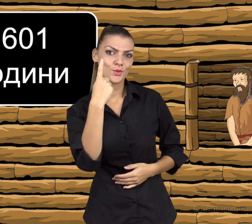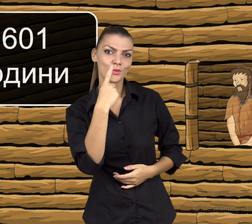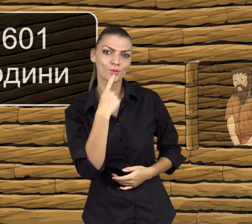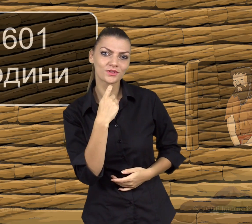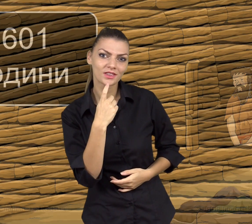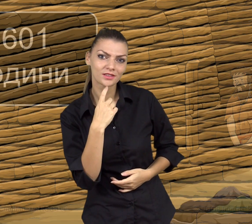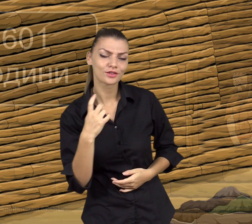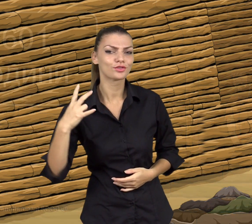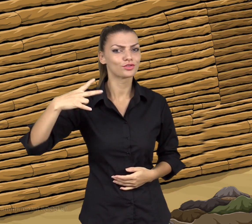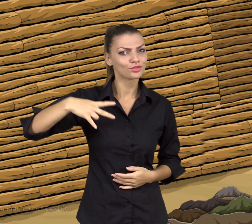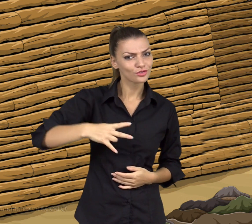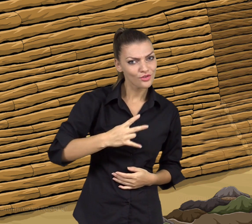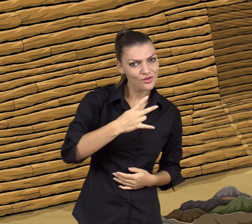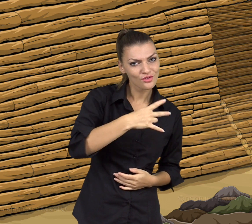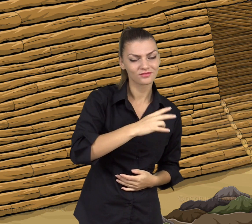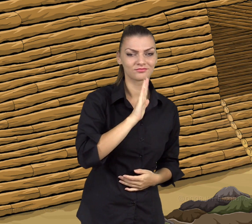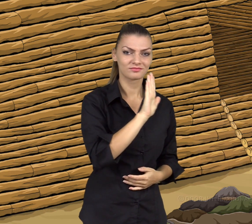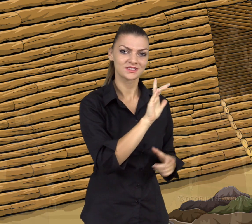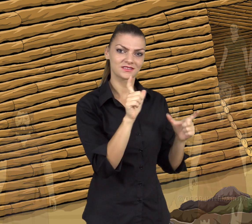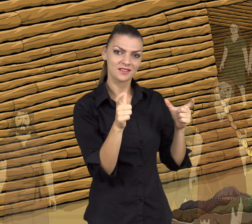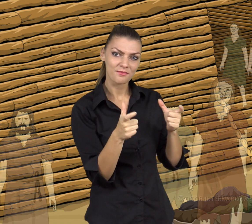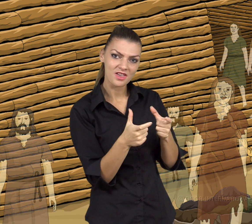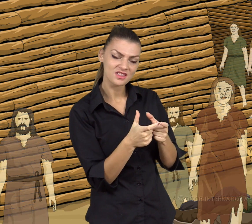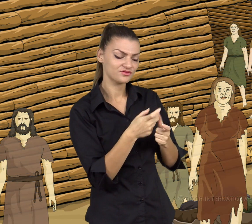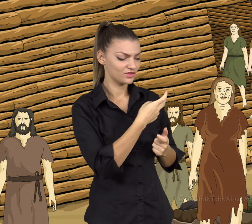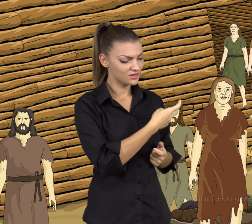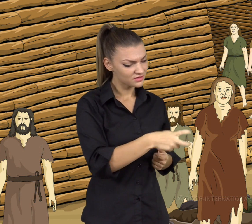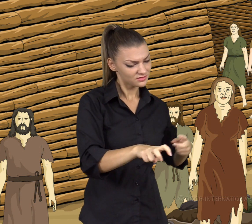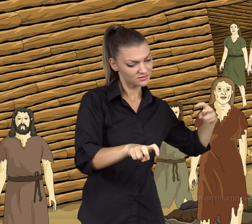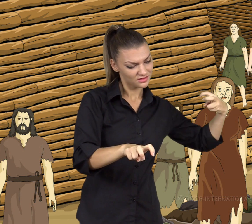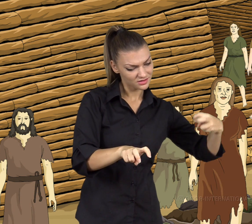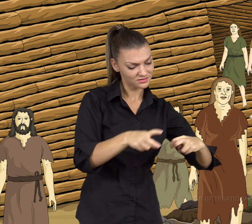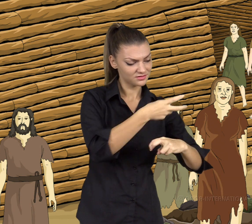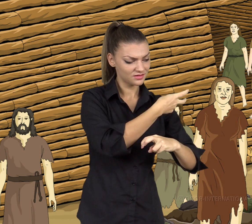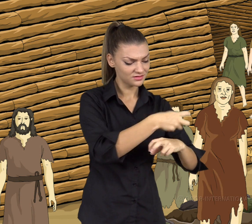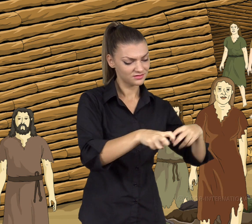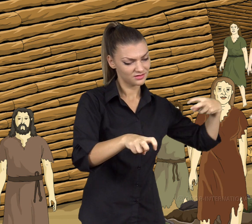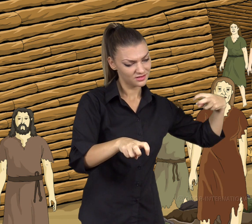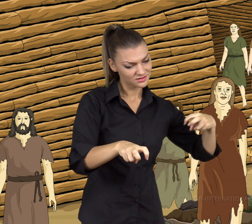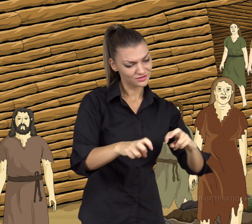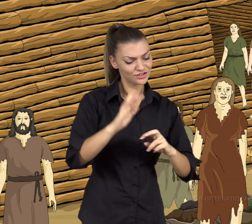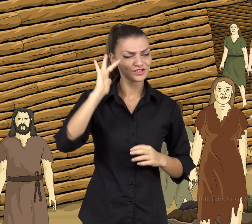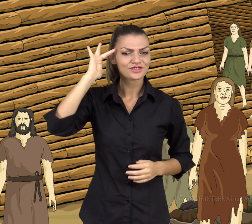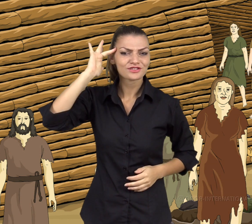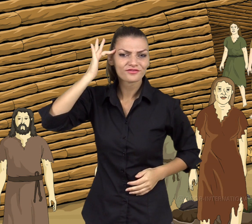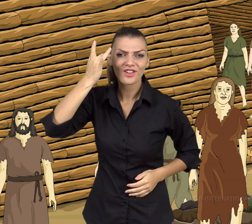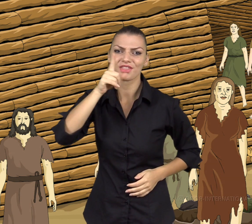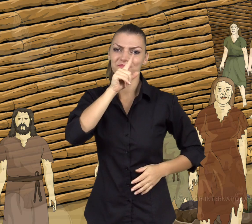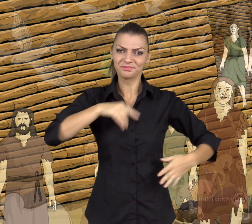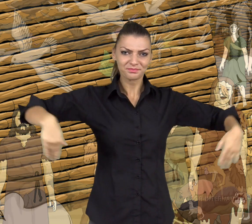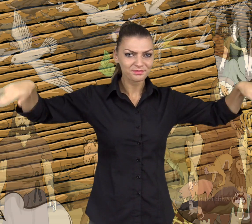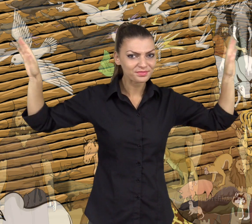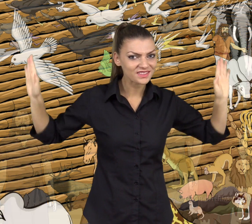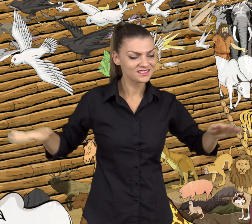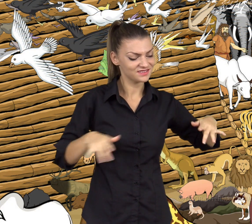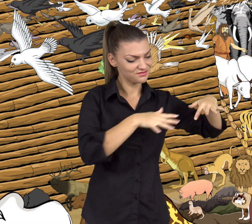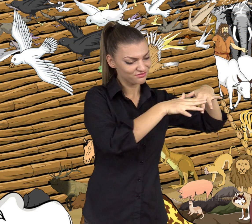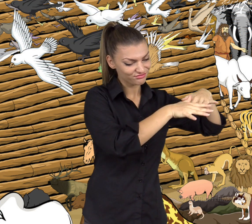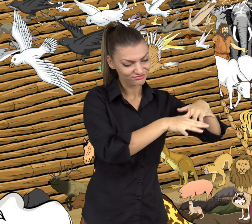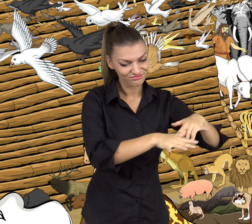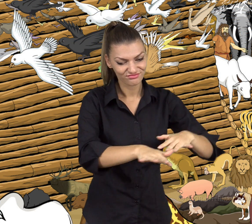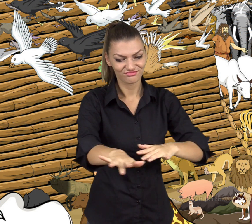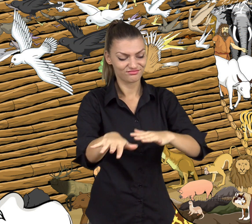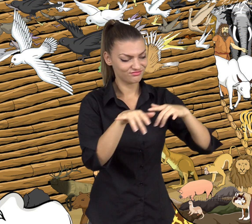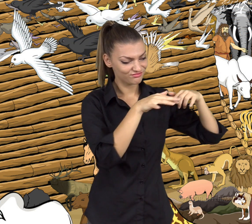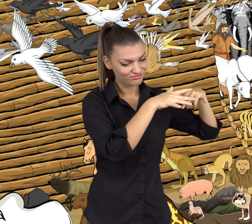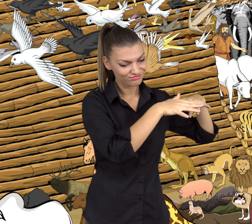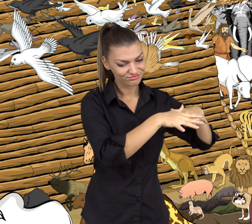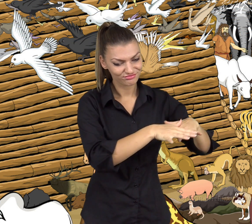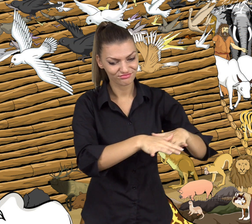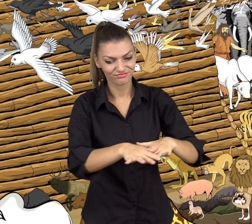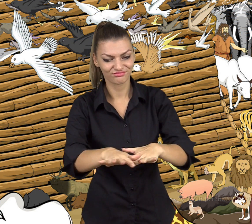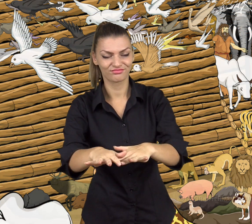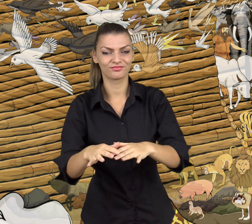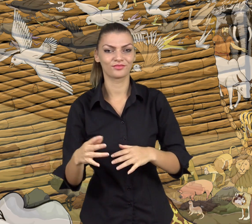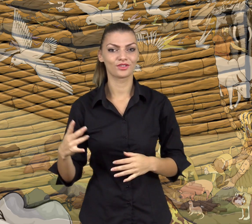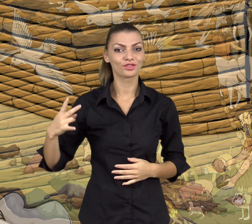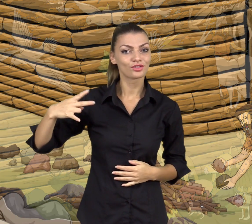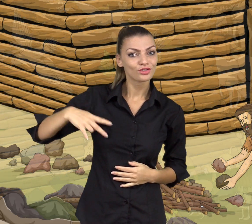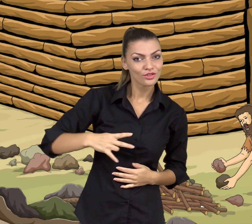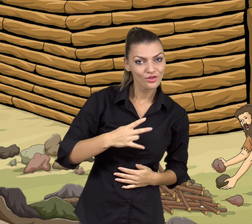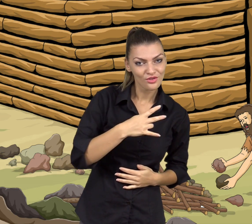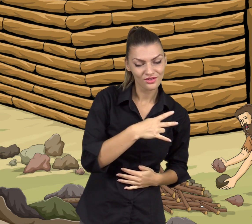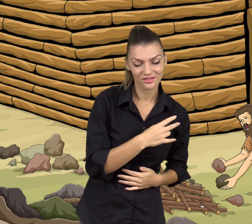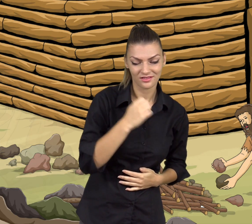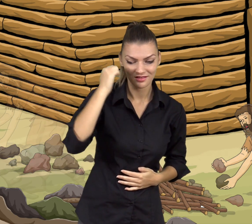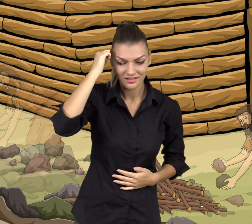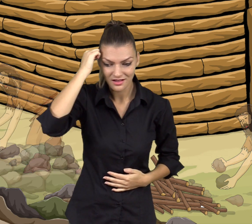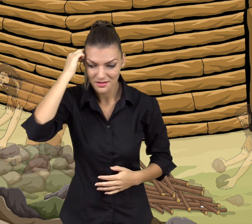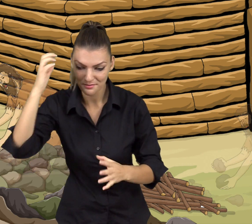So Noah came out, along with his sons and his wife and his sons’ wives. Every living creature, every creeping thing, and every bird—everything that moves upon the earth—came out of the ark, kind by kind.